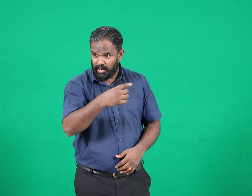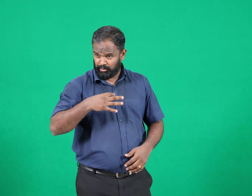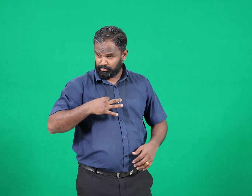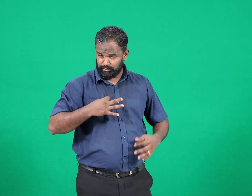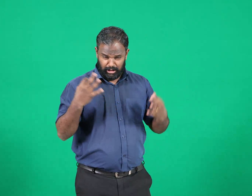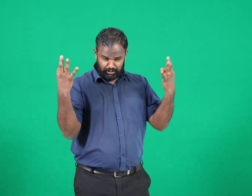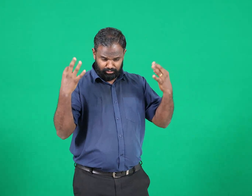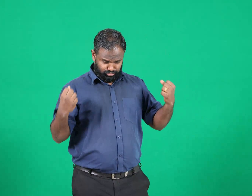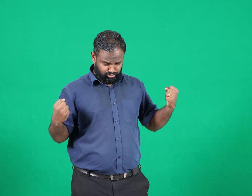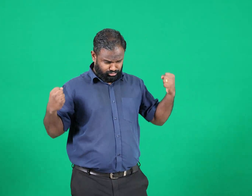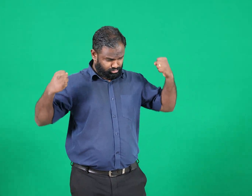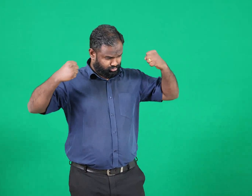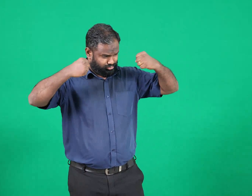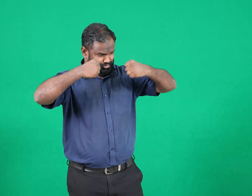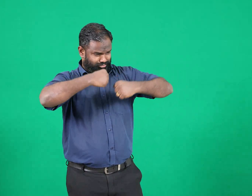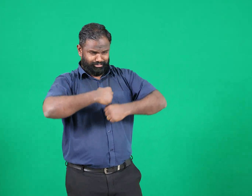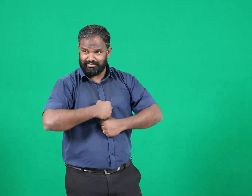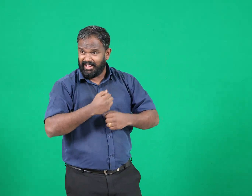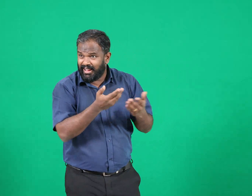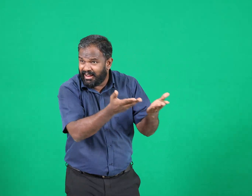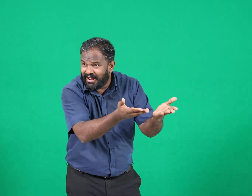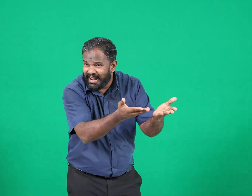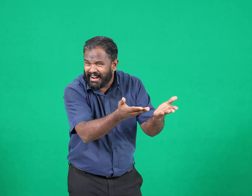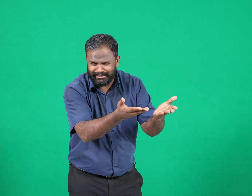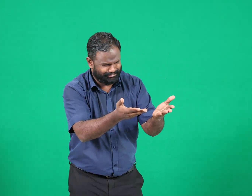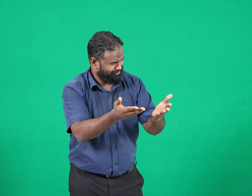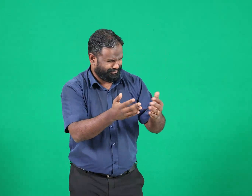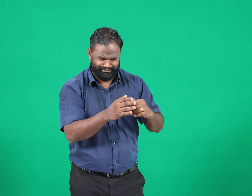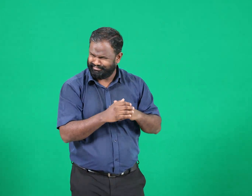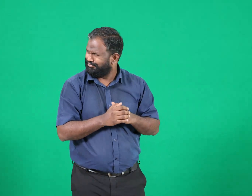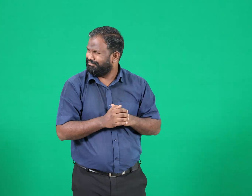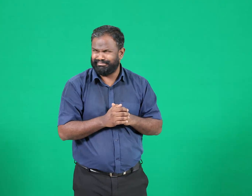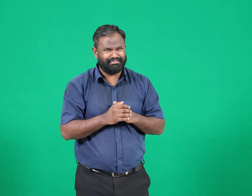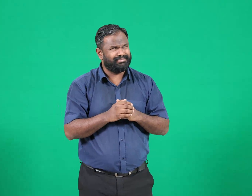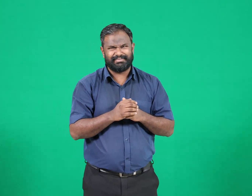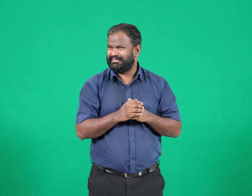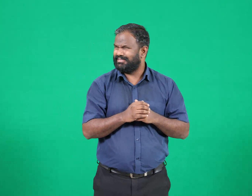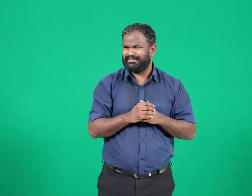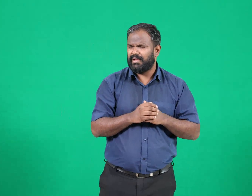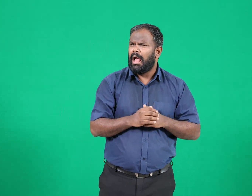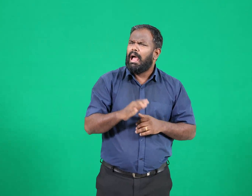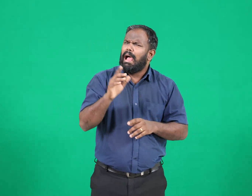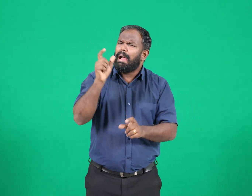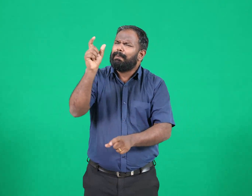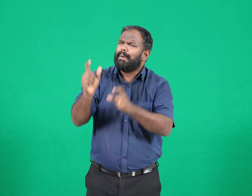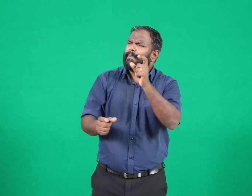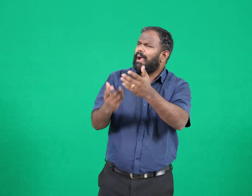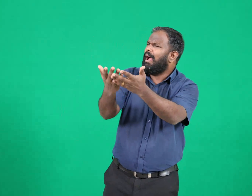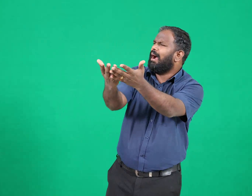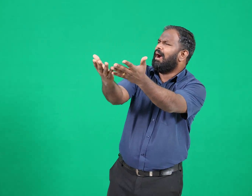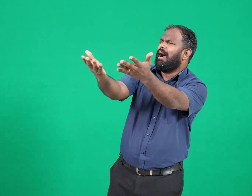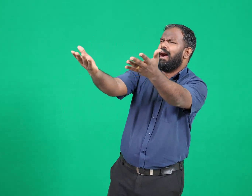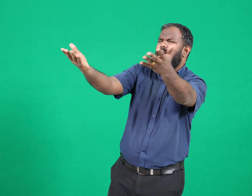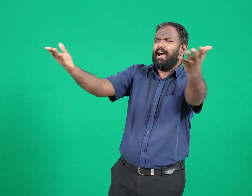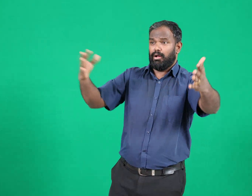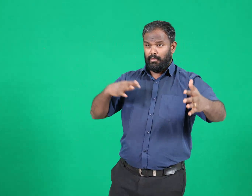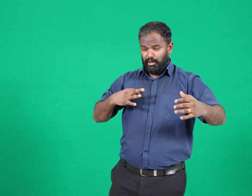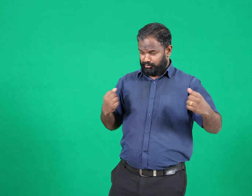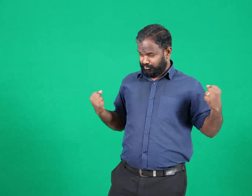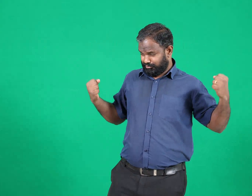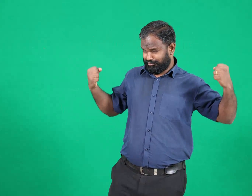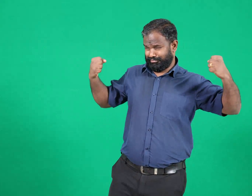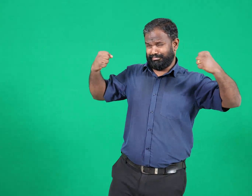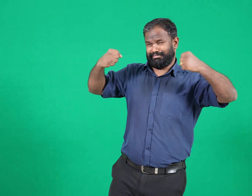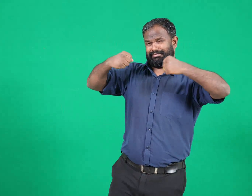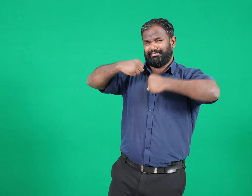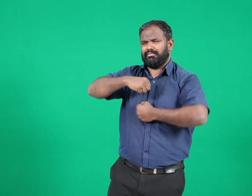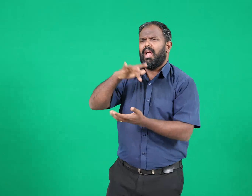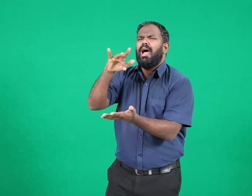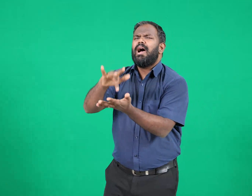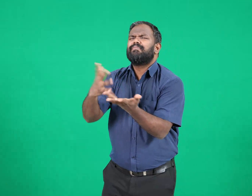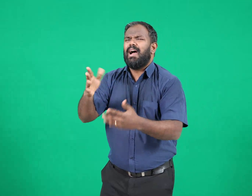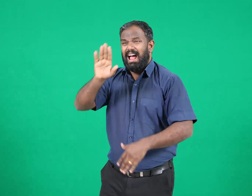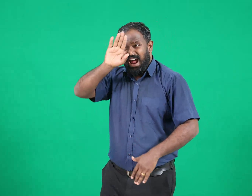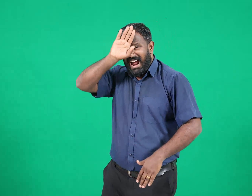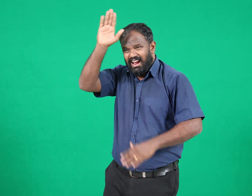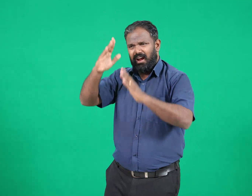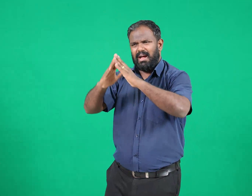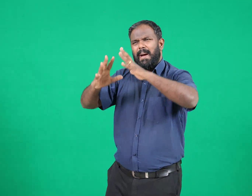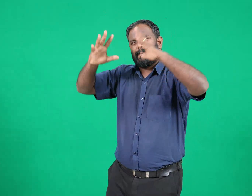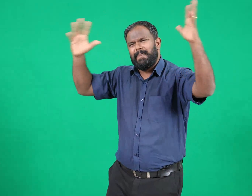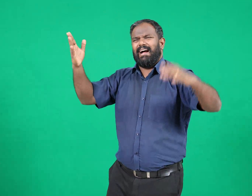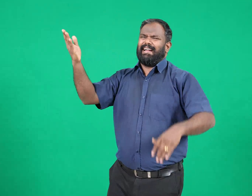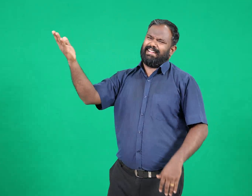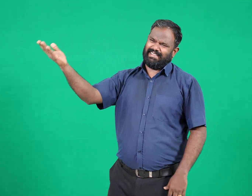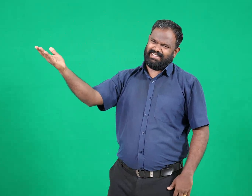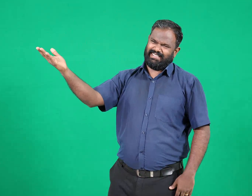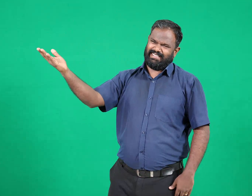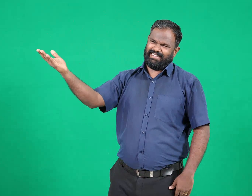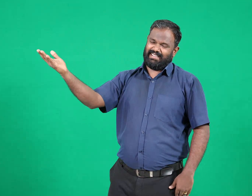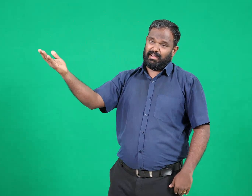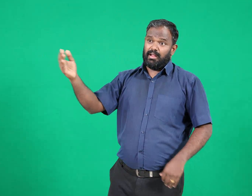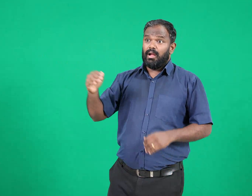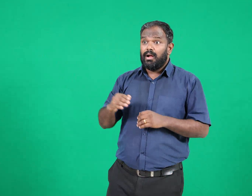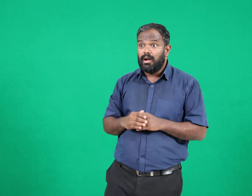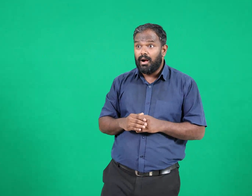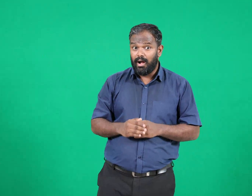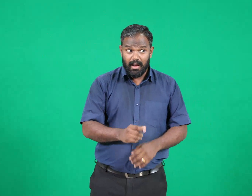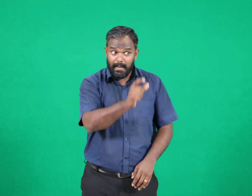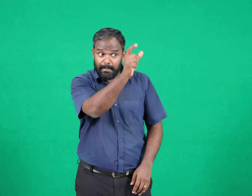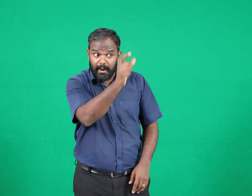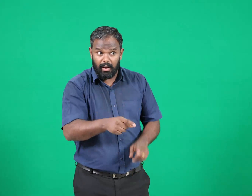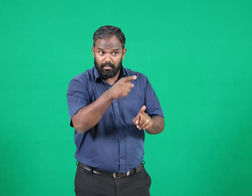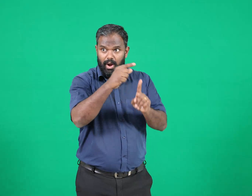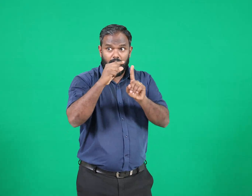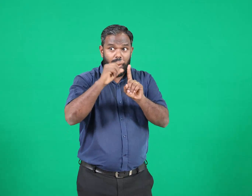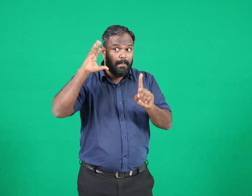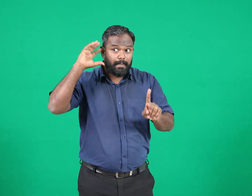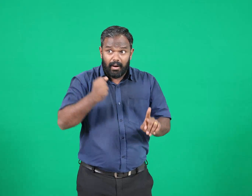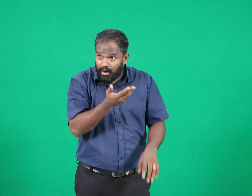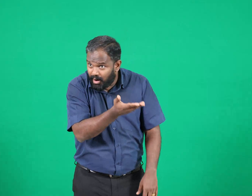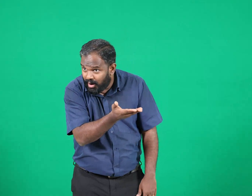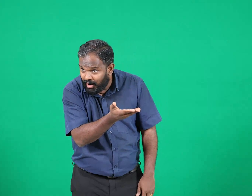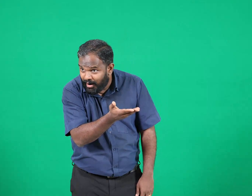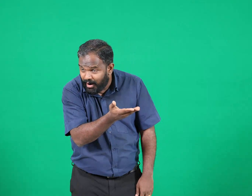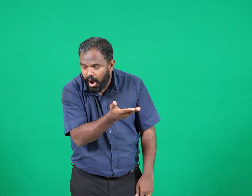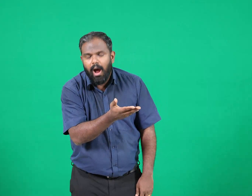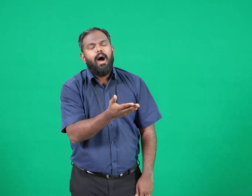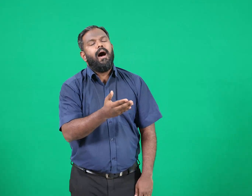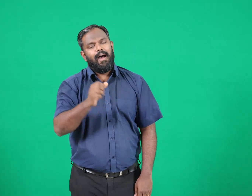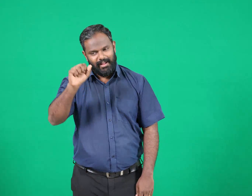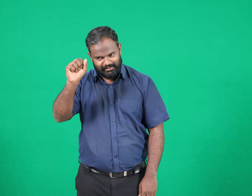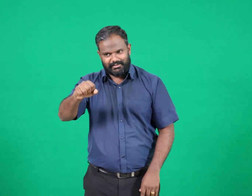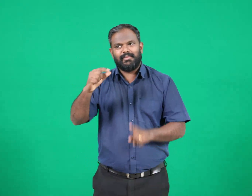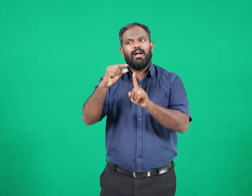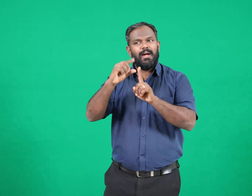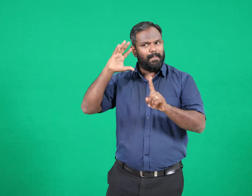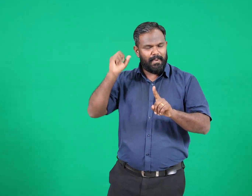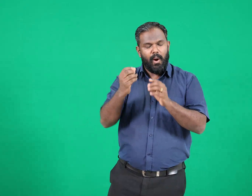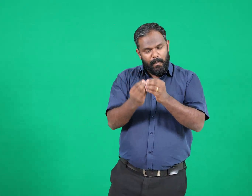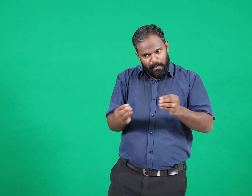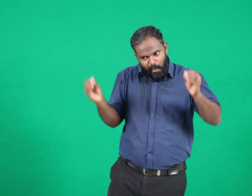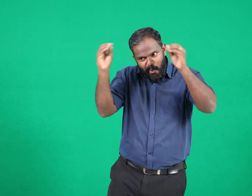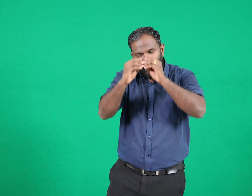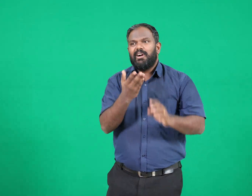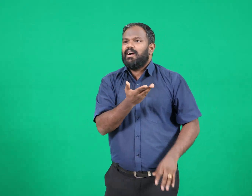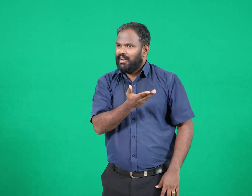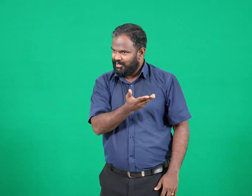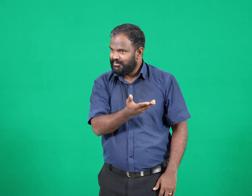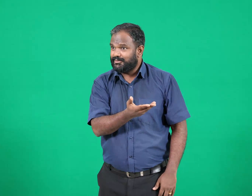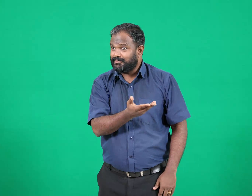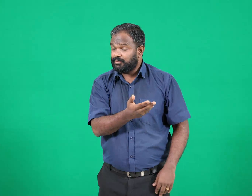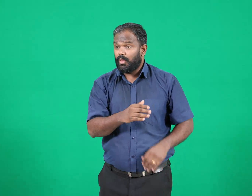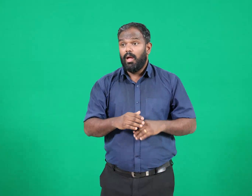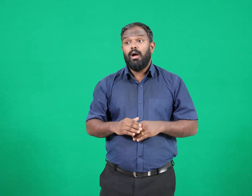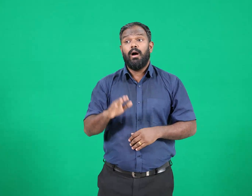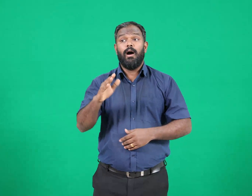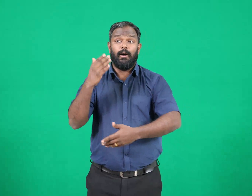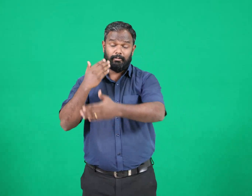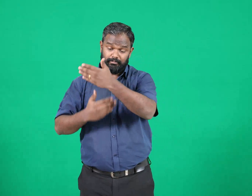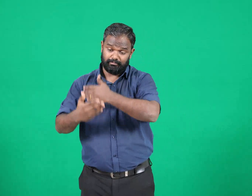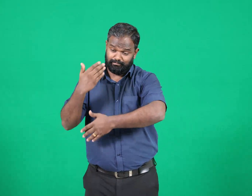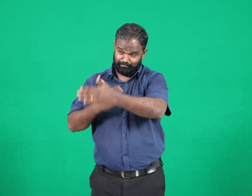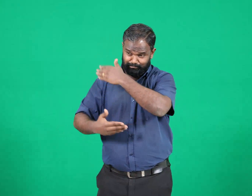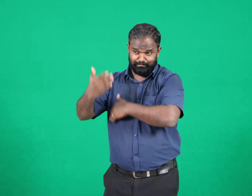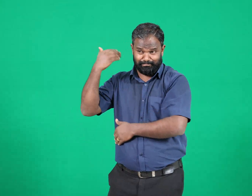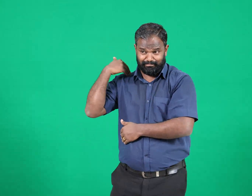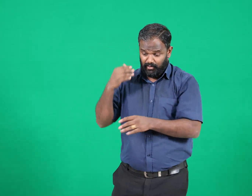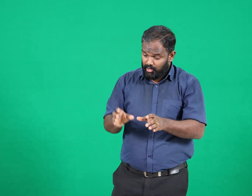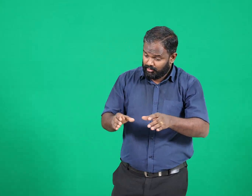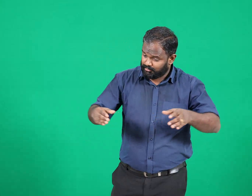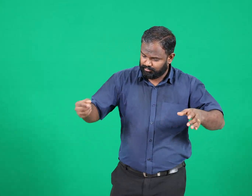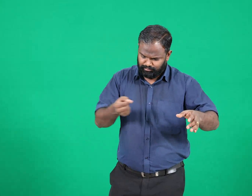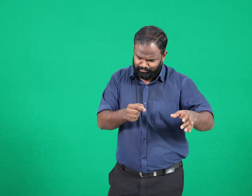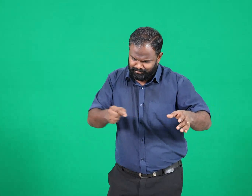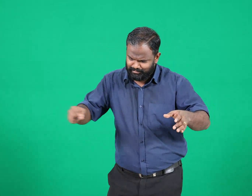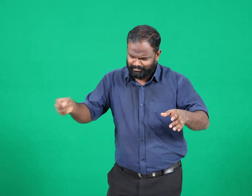Look, those who wear fine clothing are found in kings ' palaces. What then did you go out to see? A prophet?